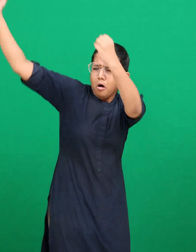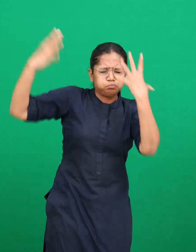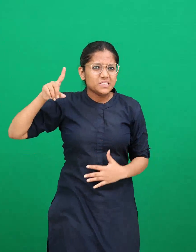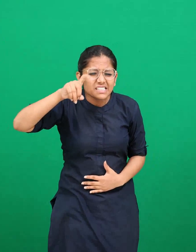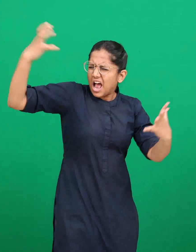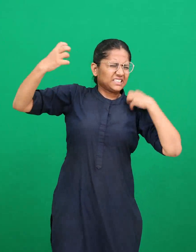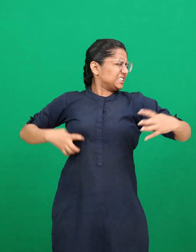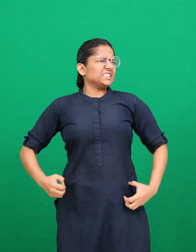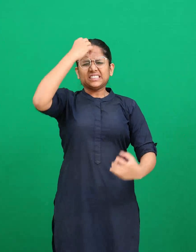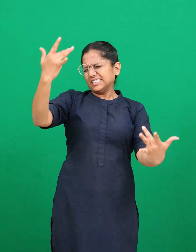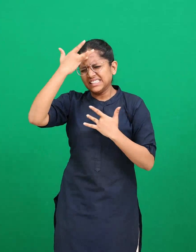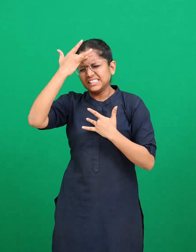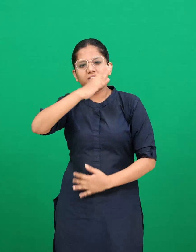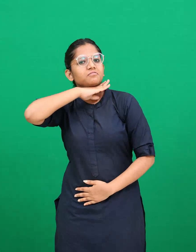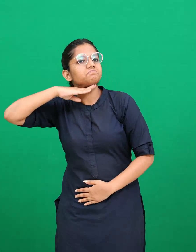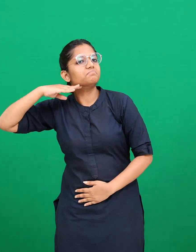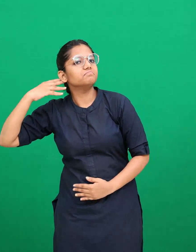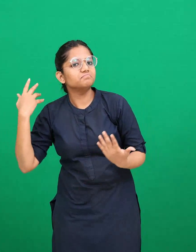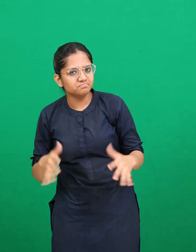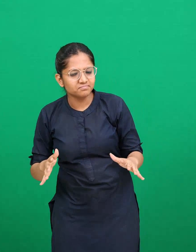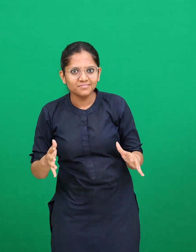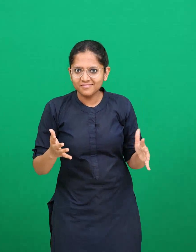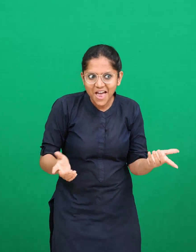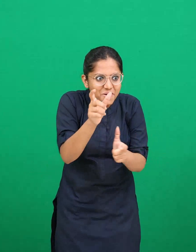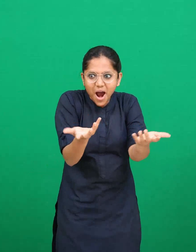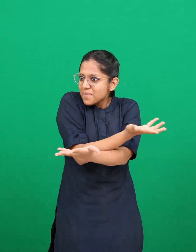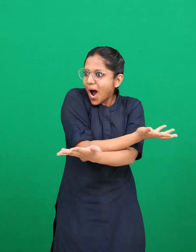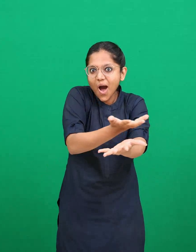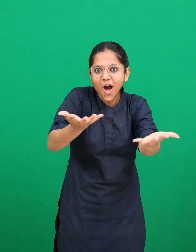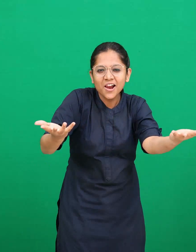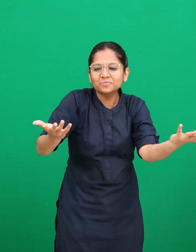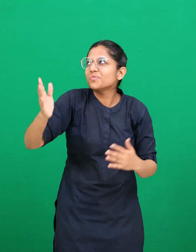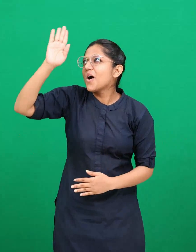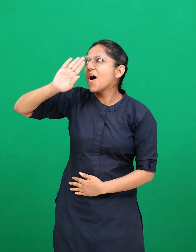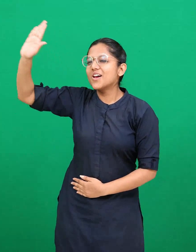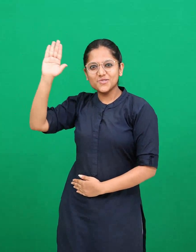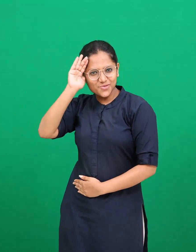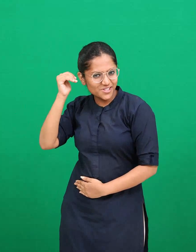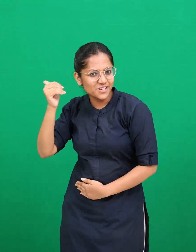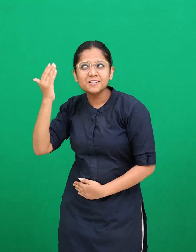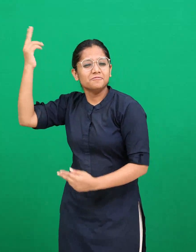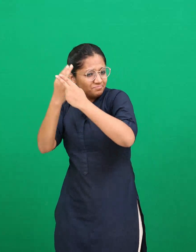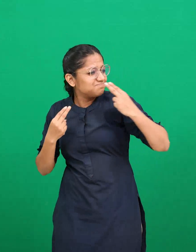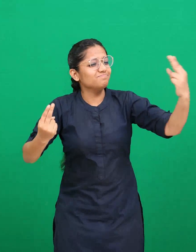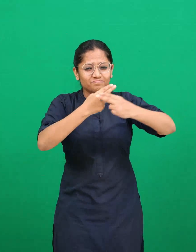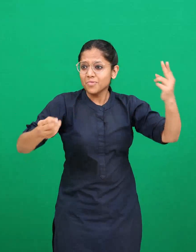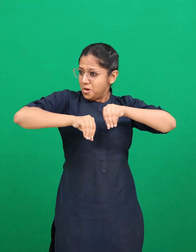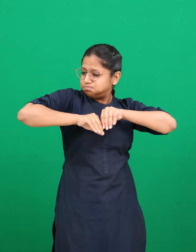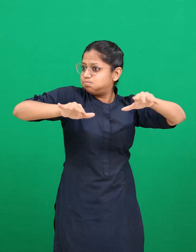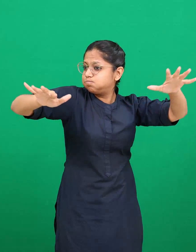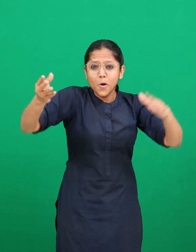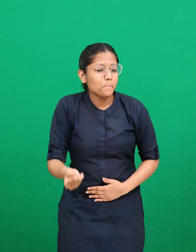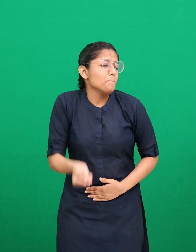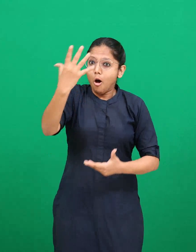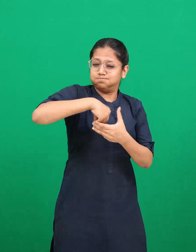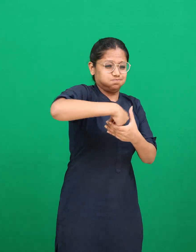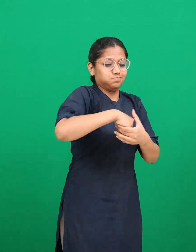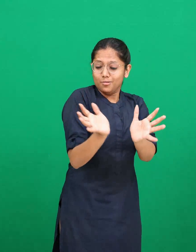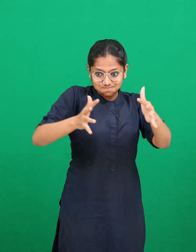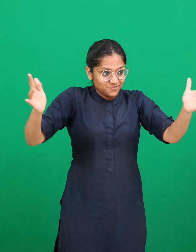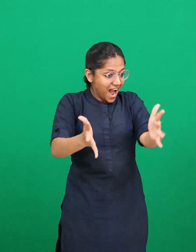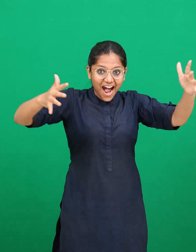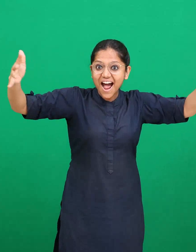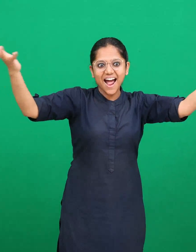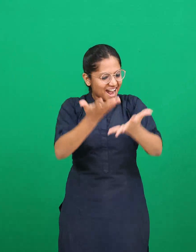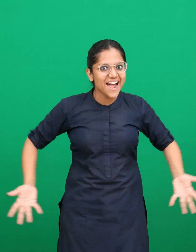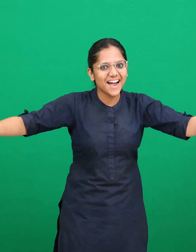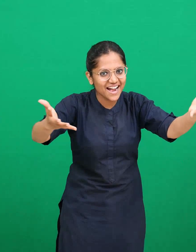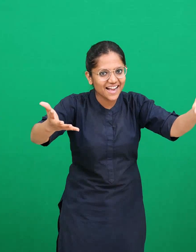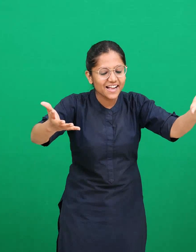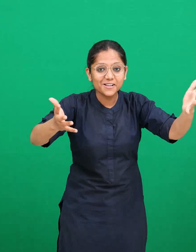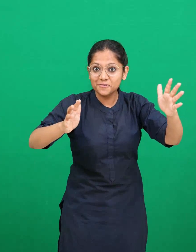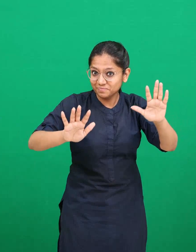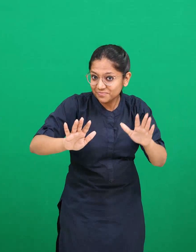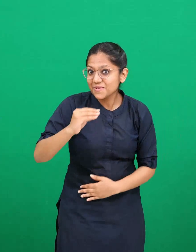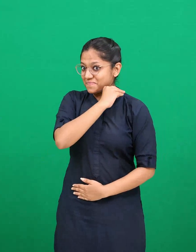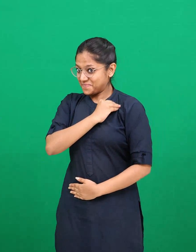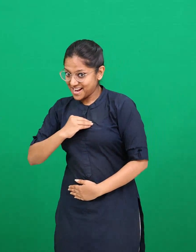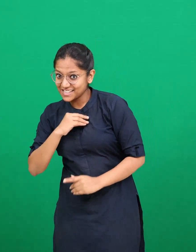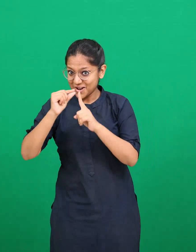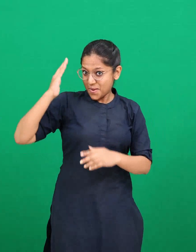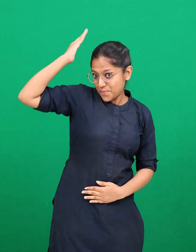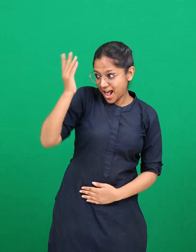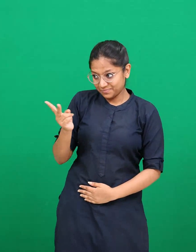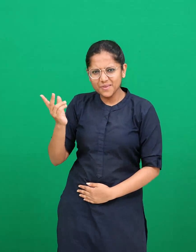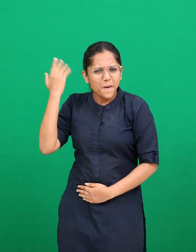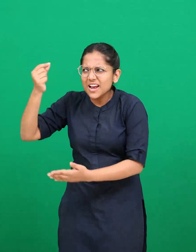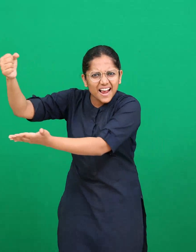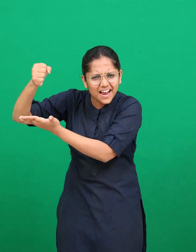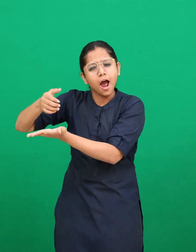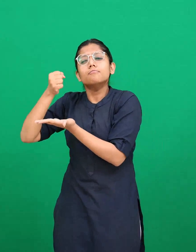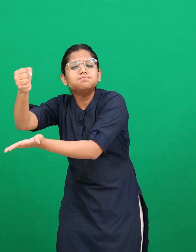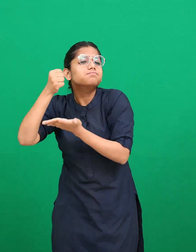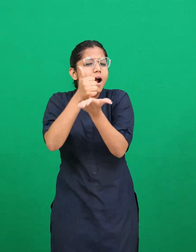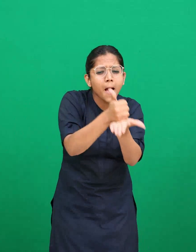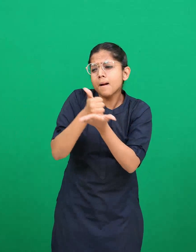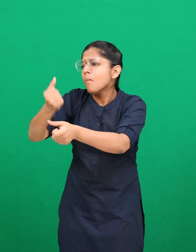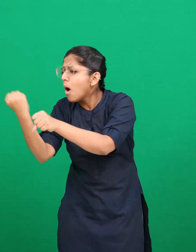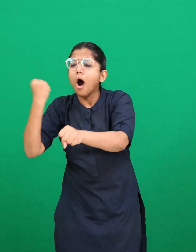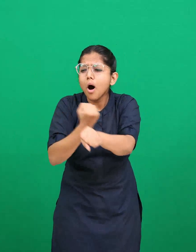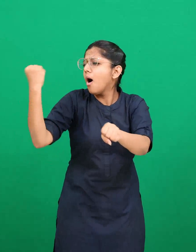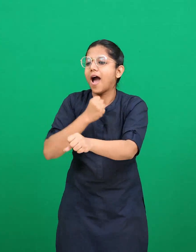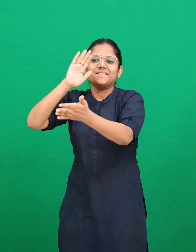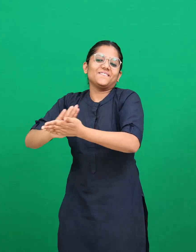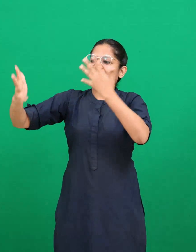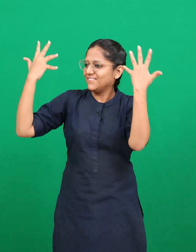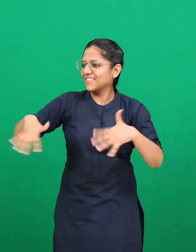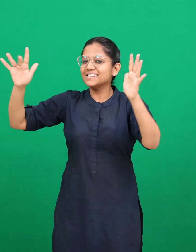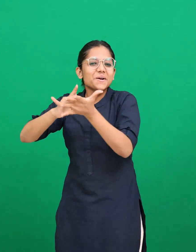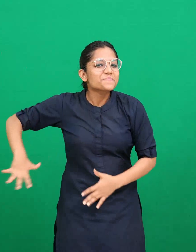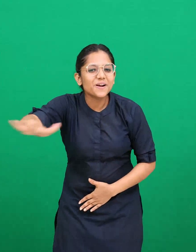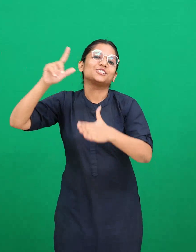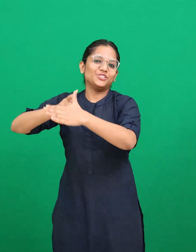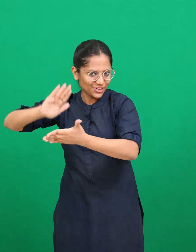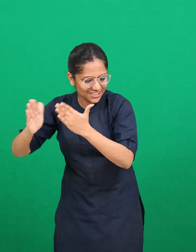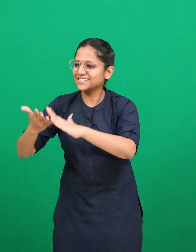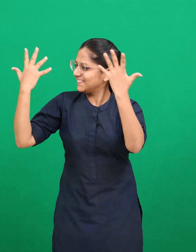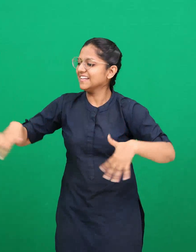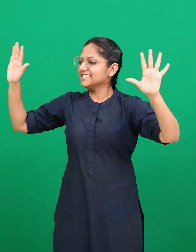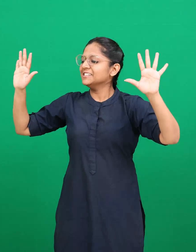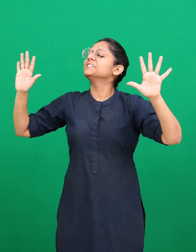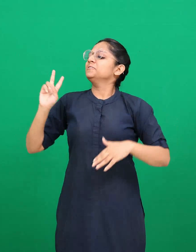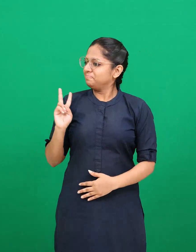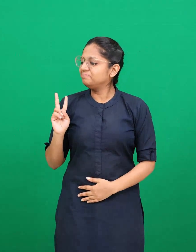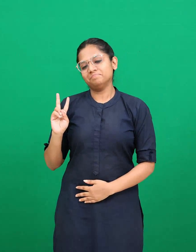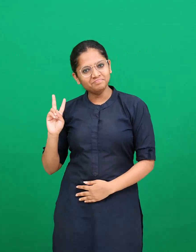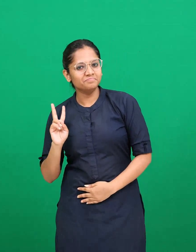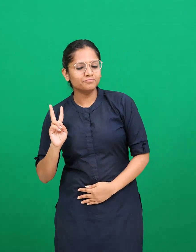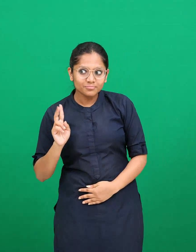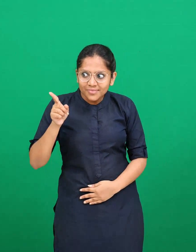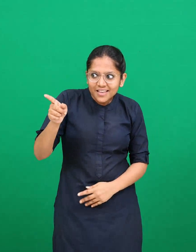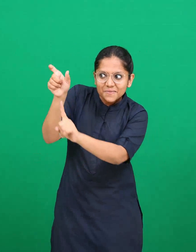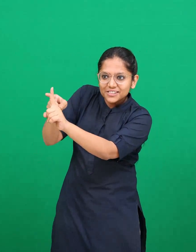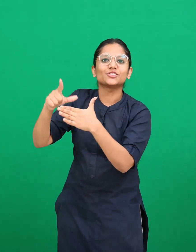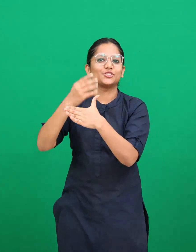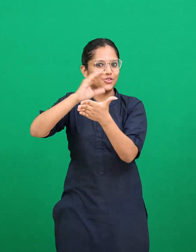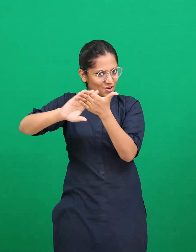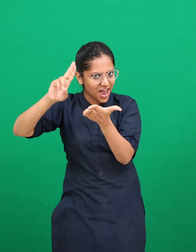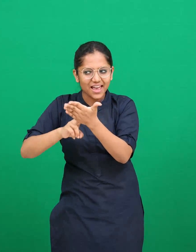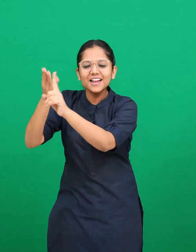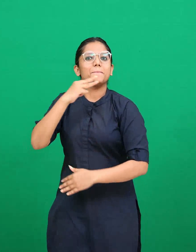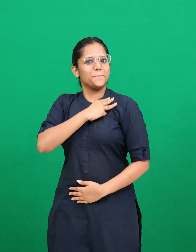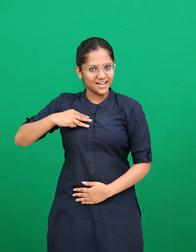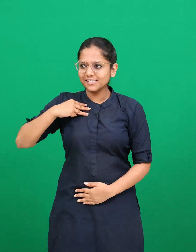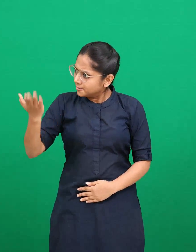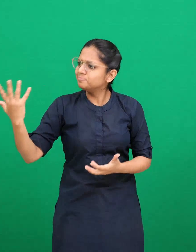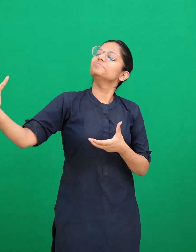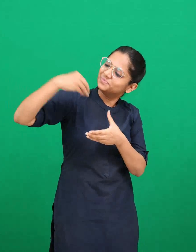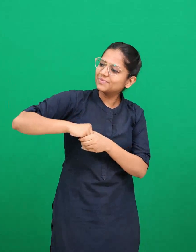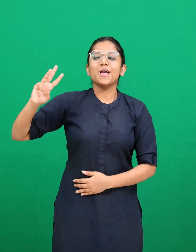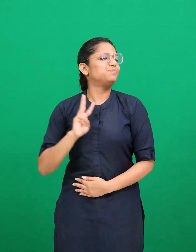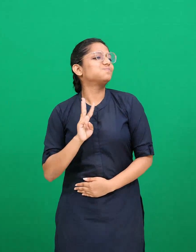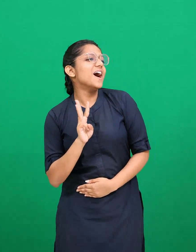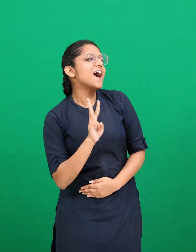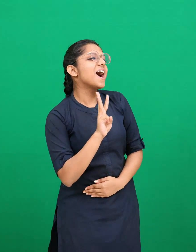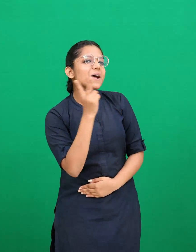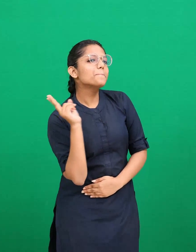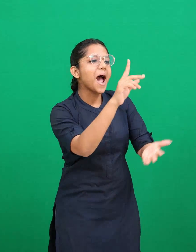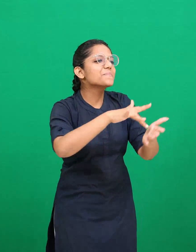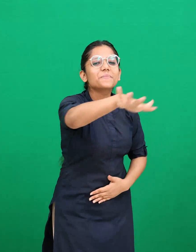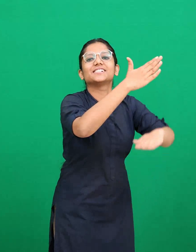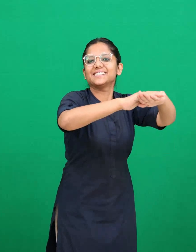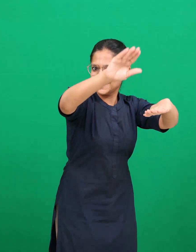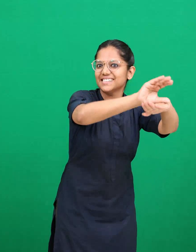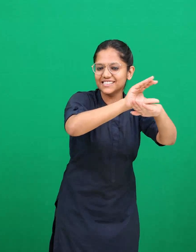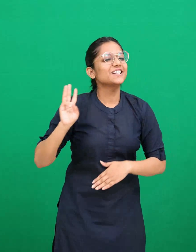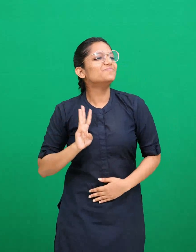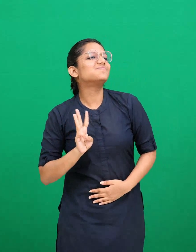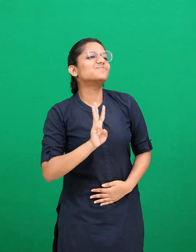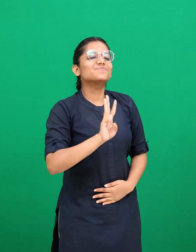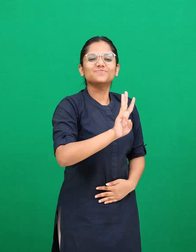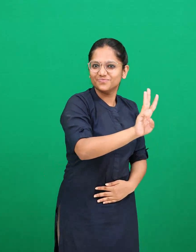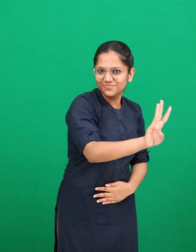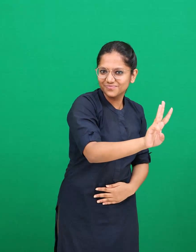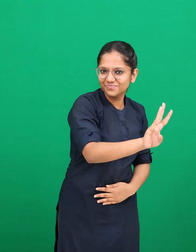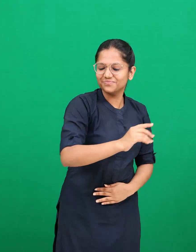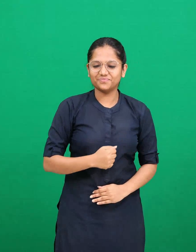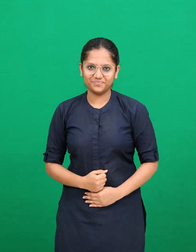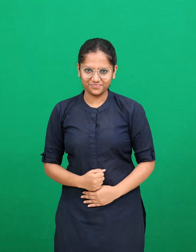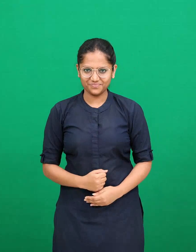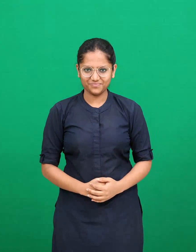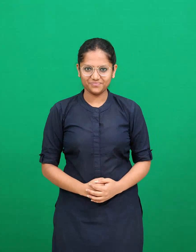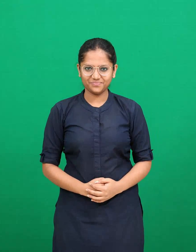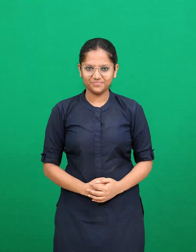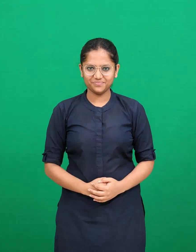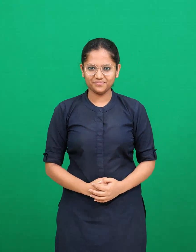But the word of God continued to spread and multiply. When Barnabas and Saul had fulfilled their mission to Jerusalem, they returned, bringing with them John, also called Mark.